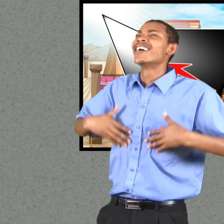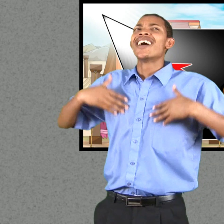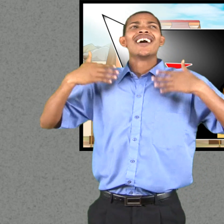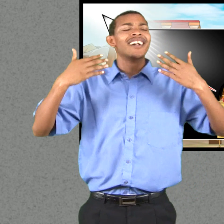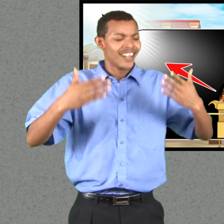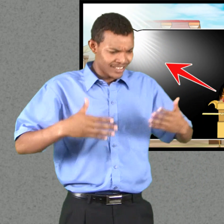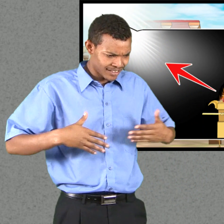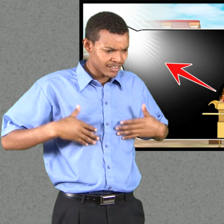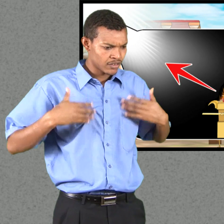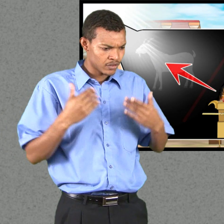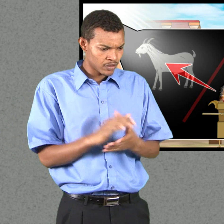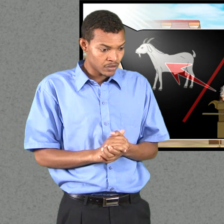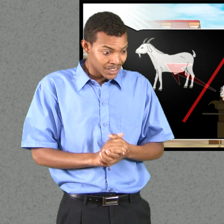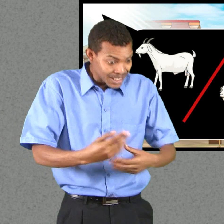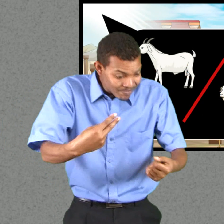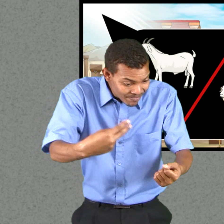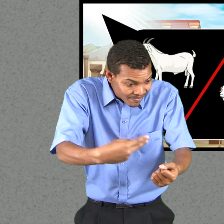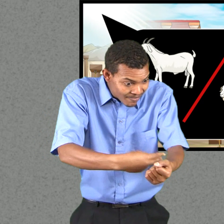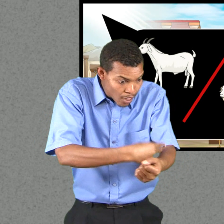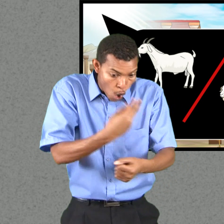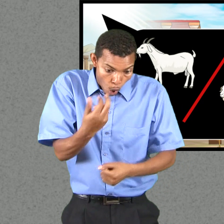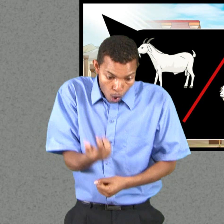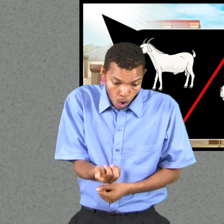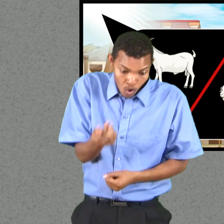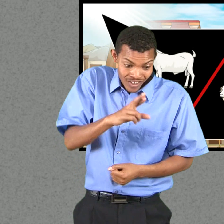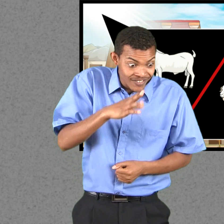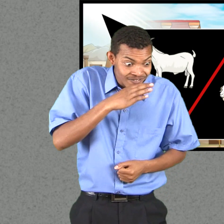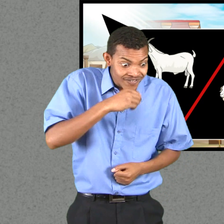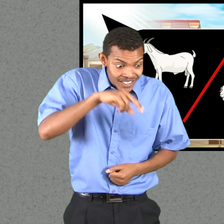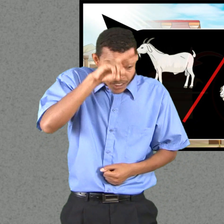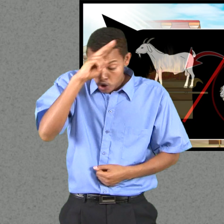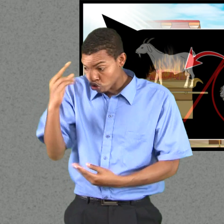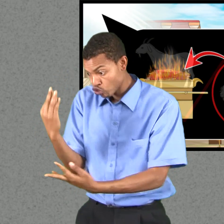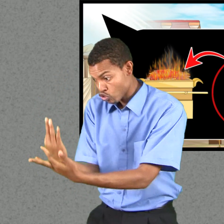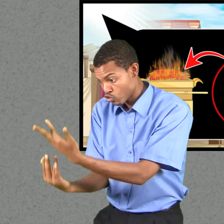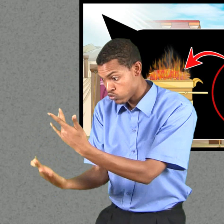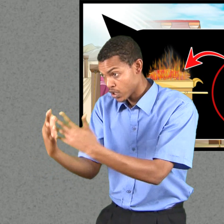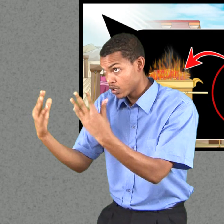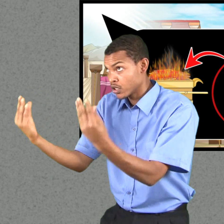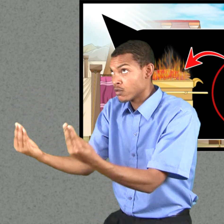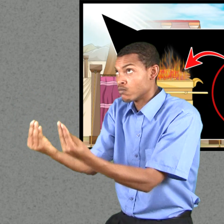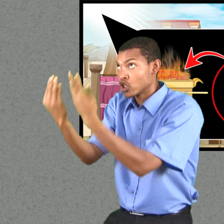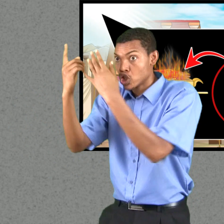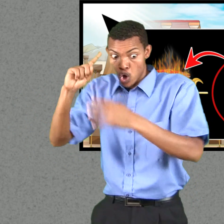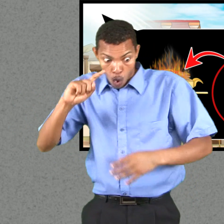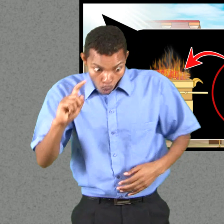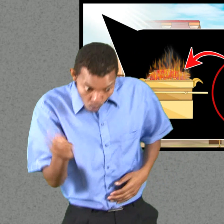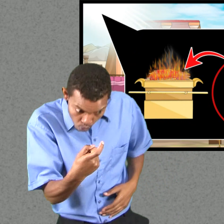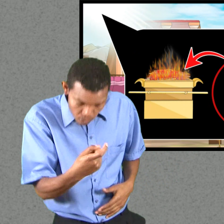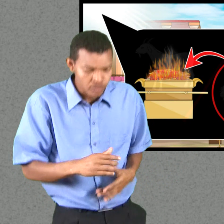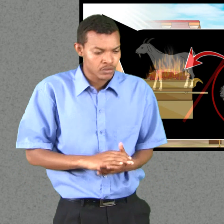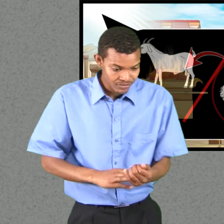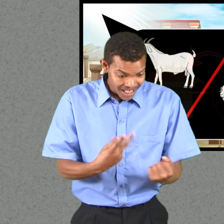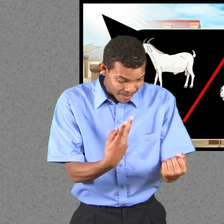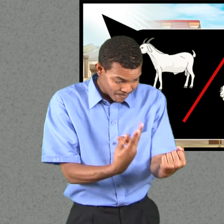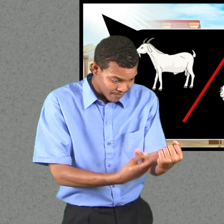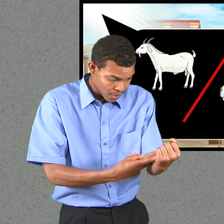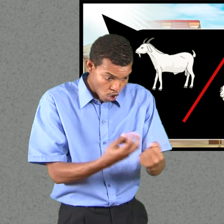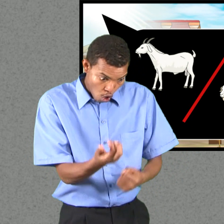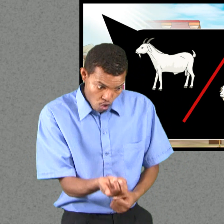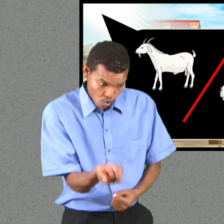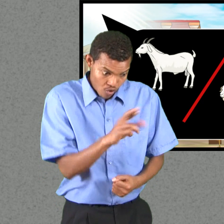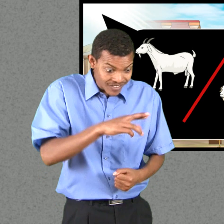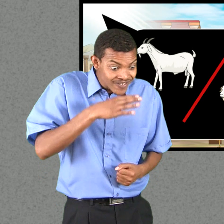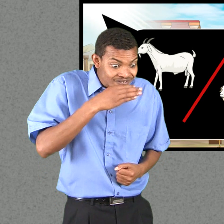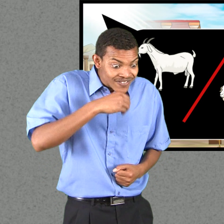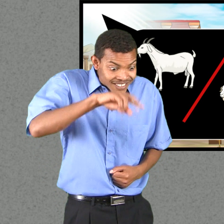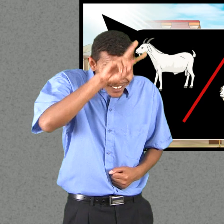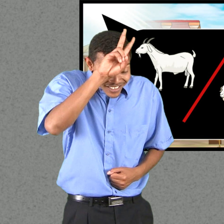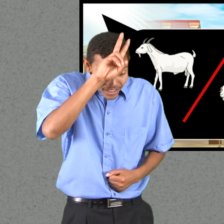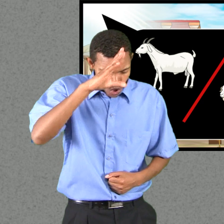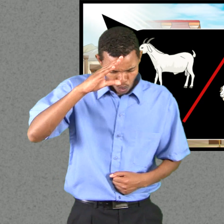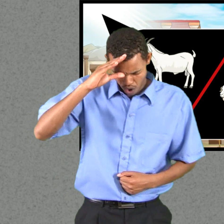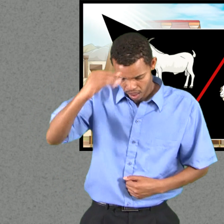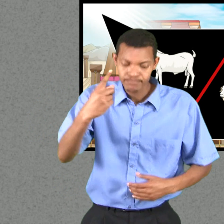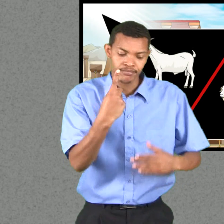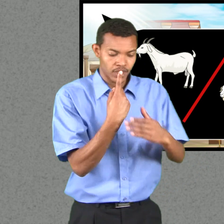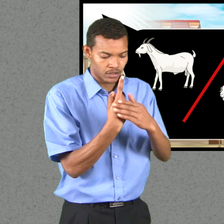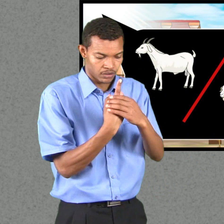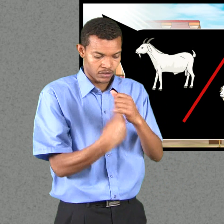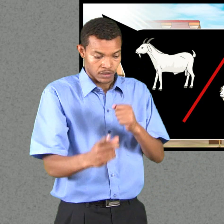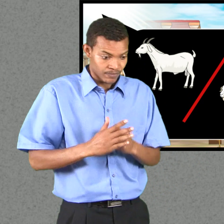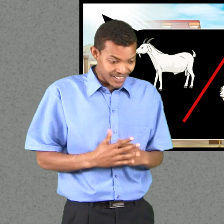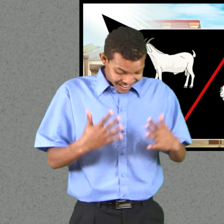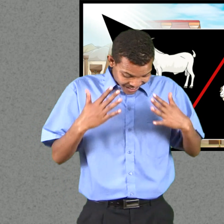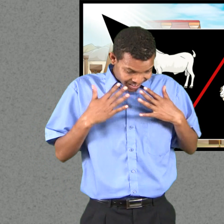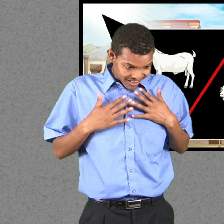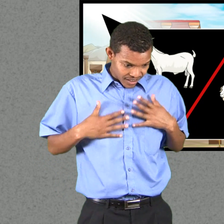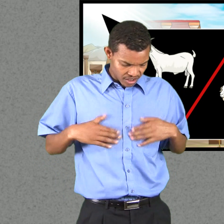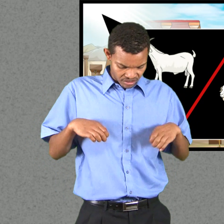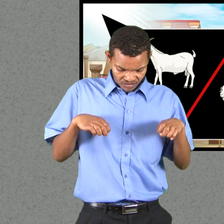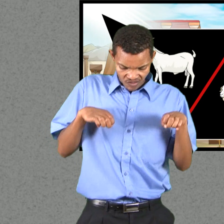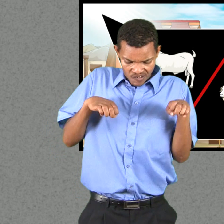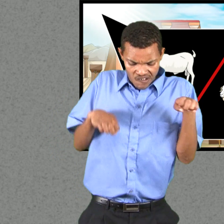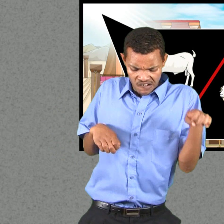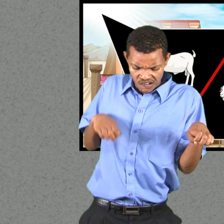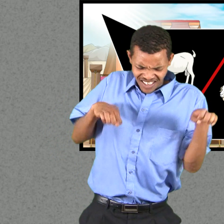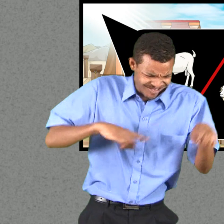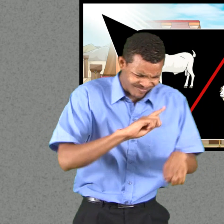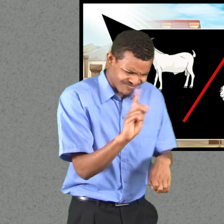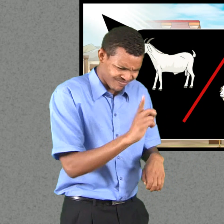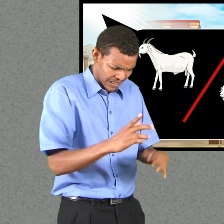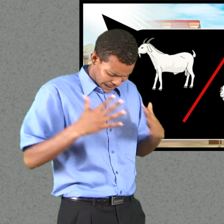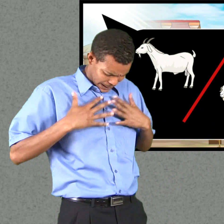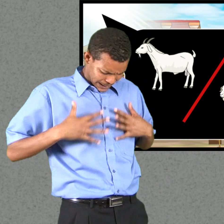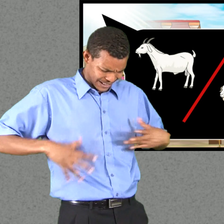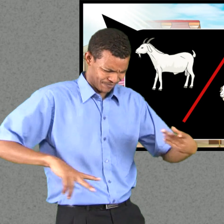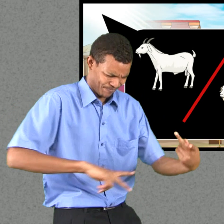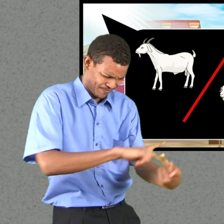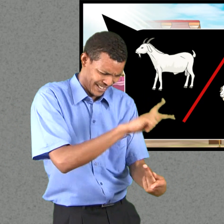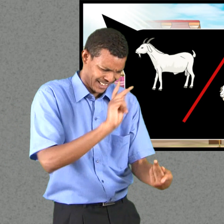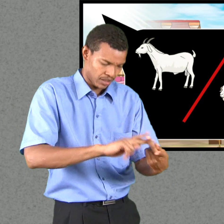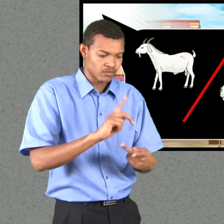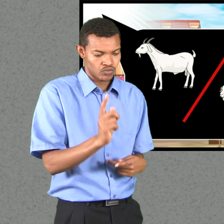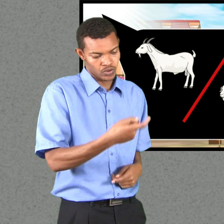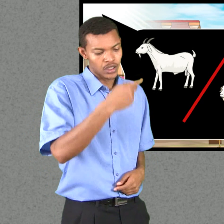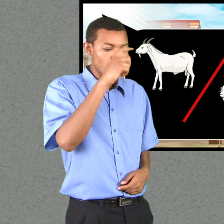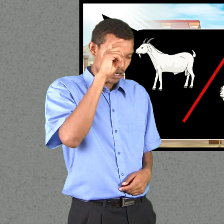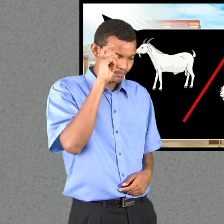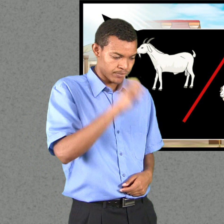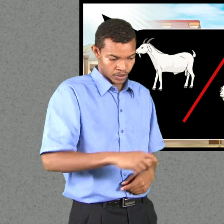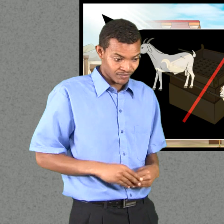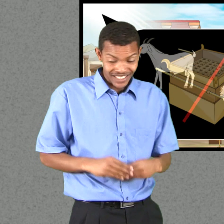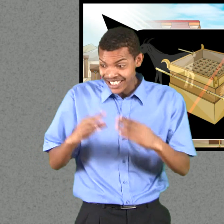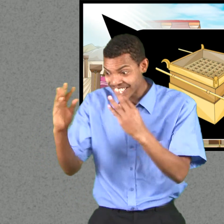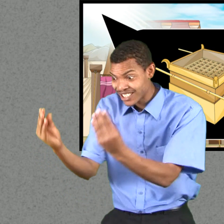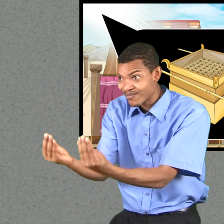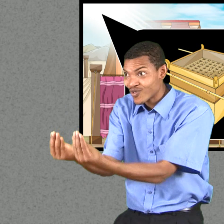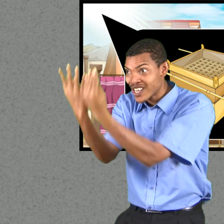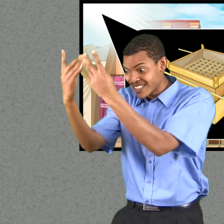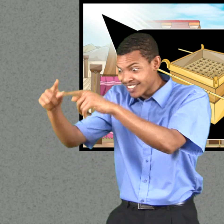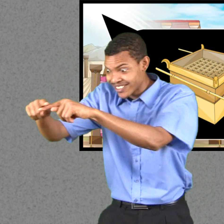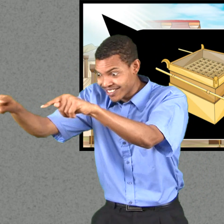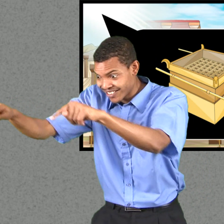If, however, one’s offering is a burnt offering from the flock—from the sheep or goats—he is to present an unblemished male.